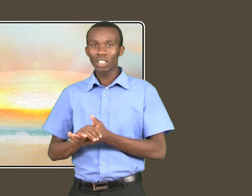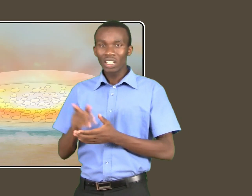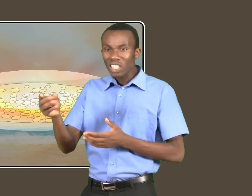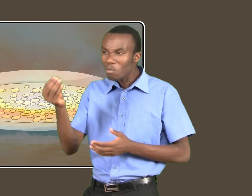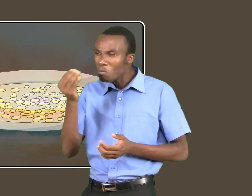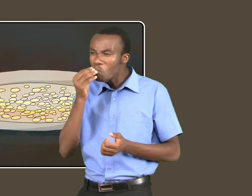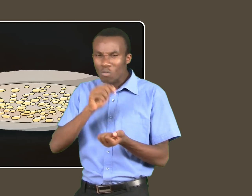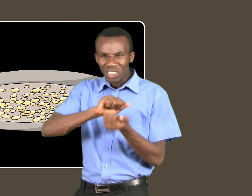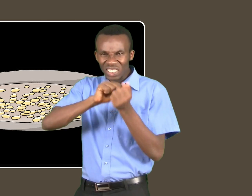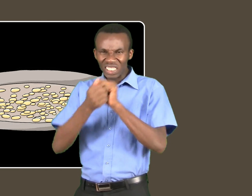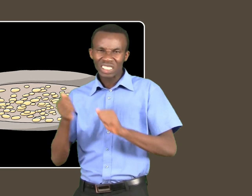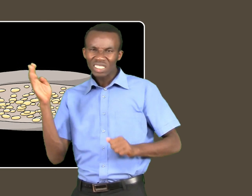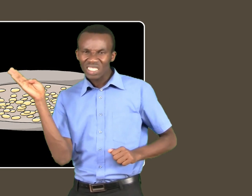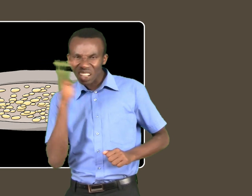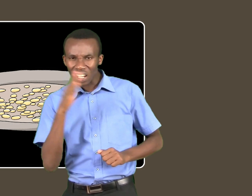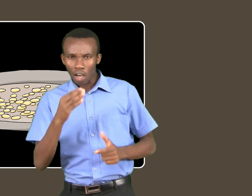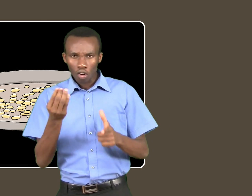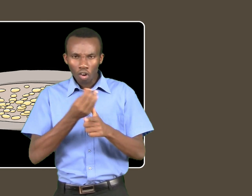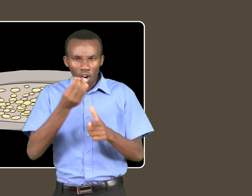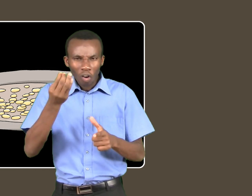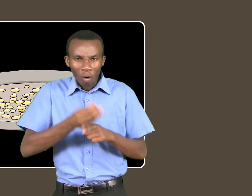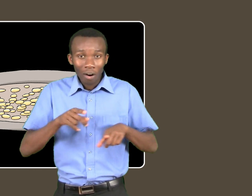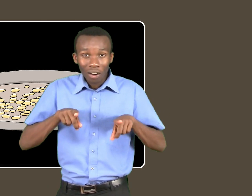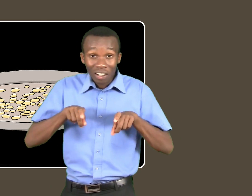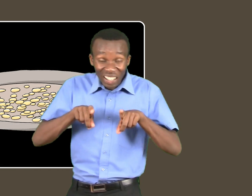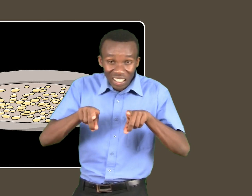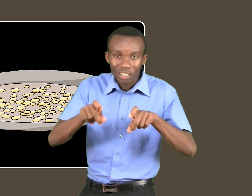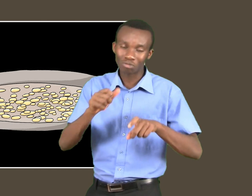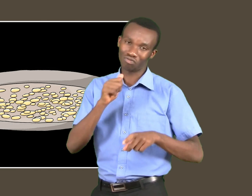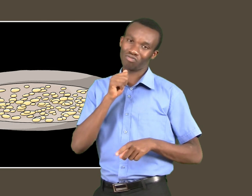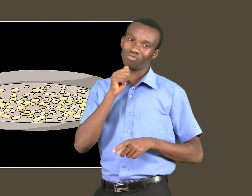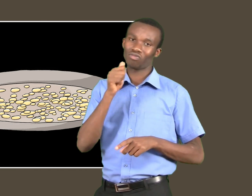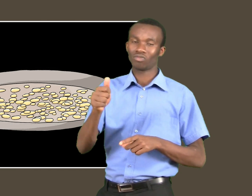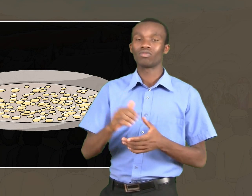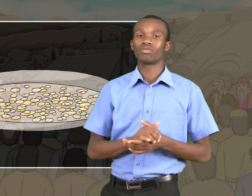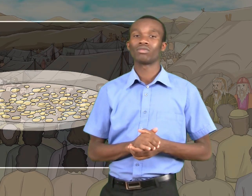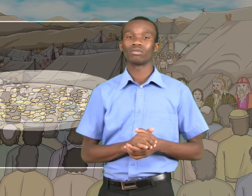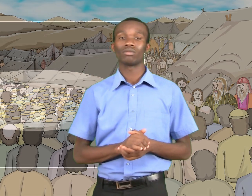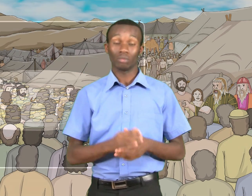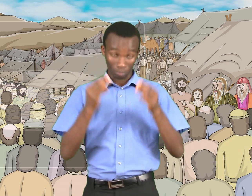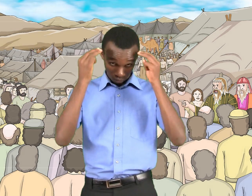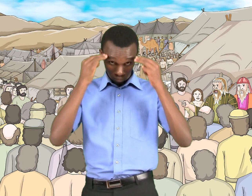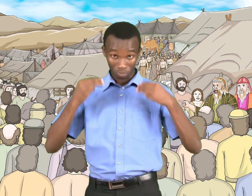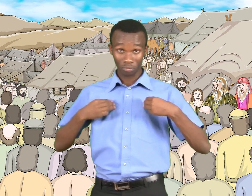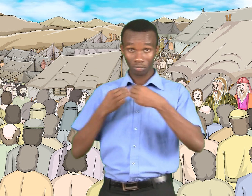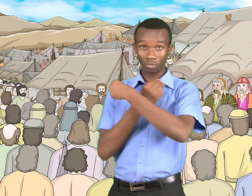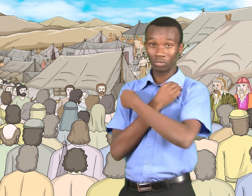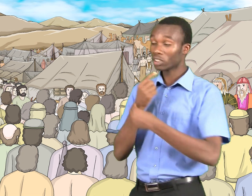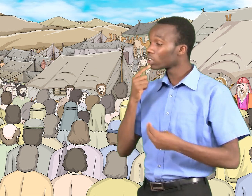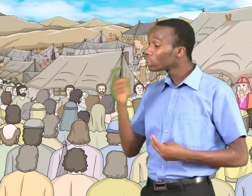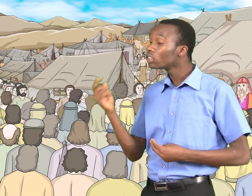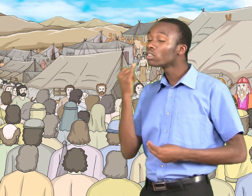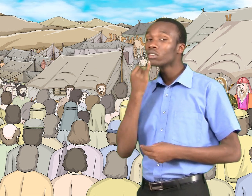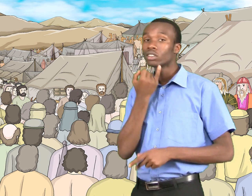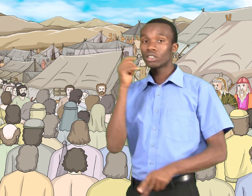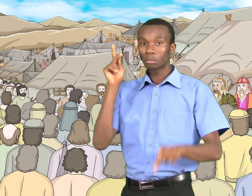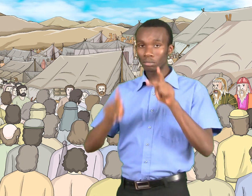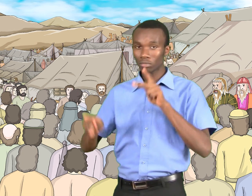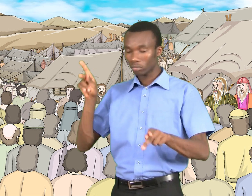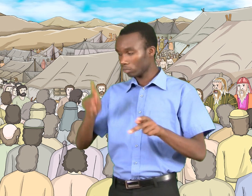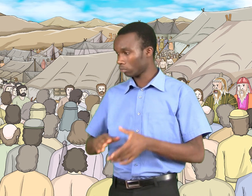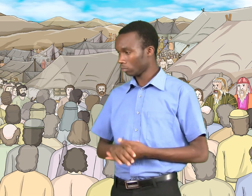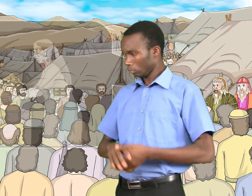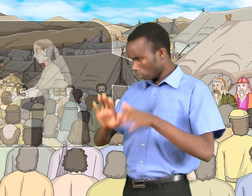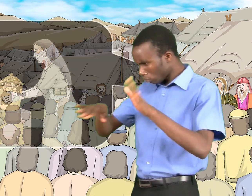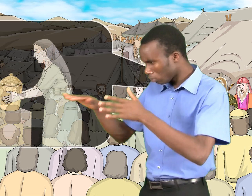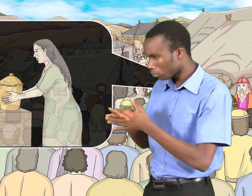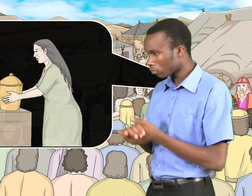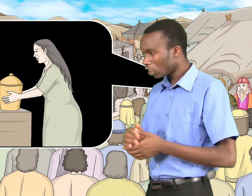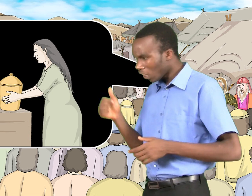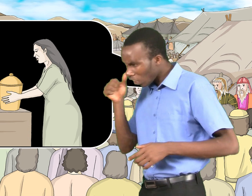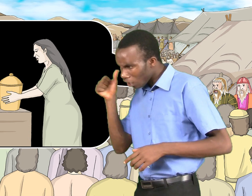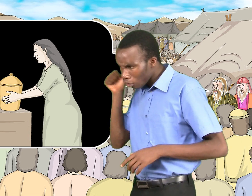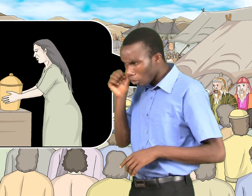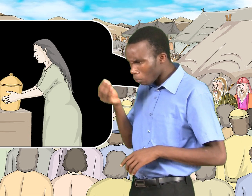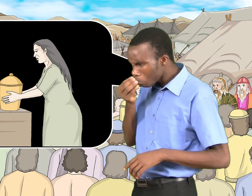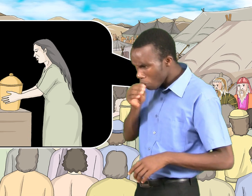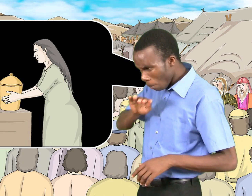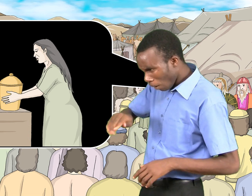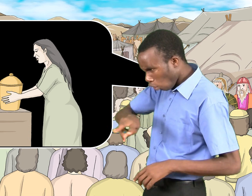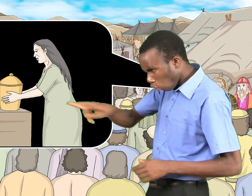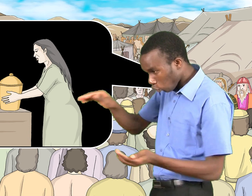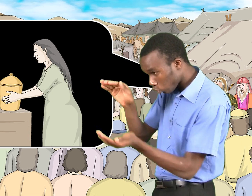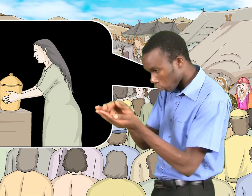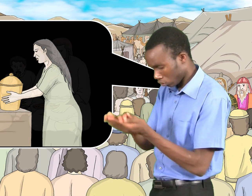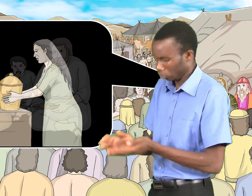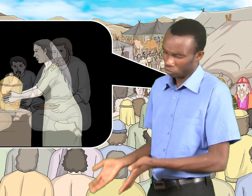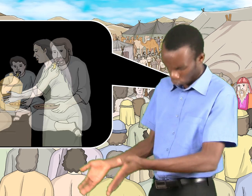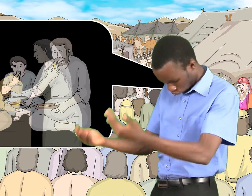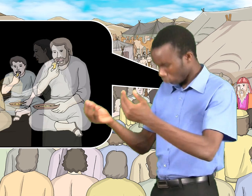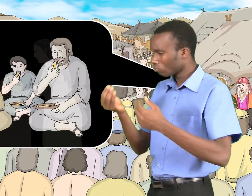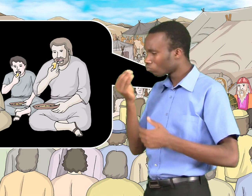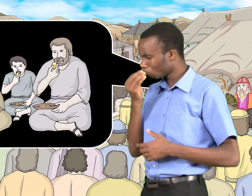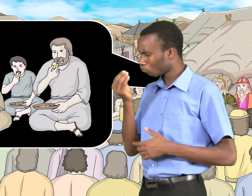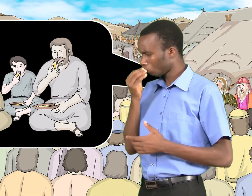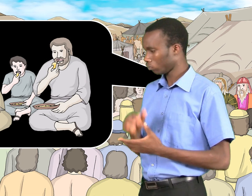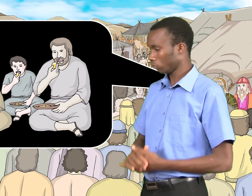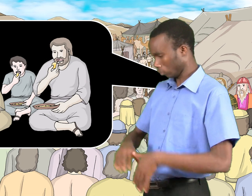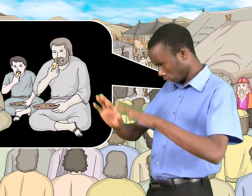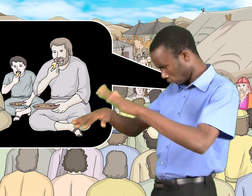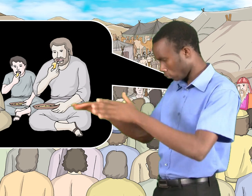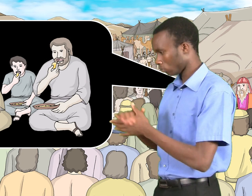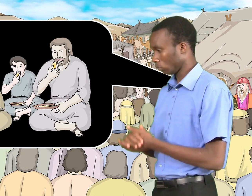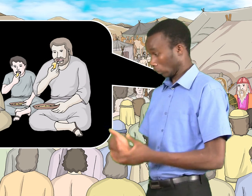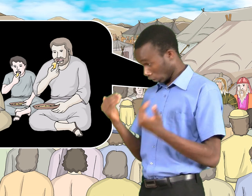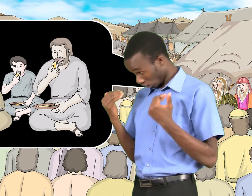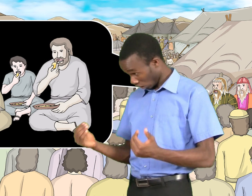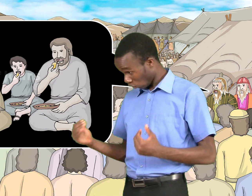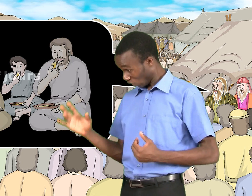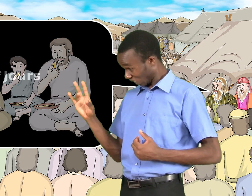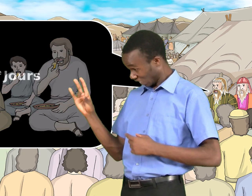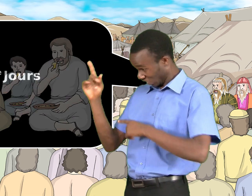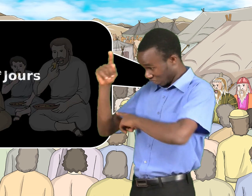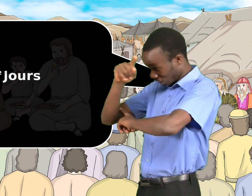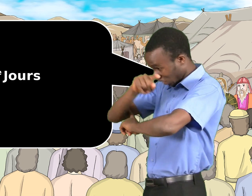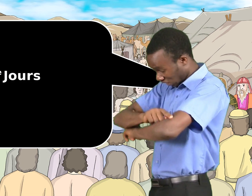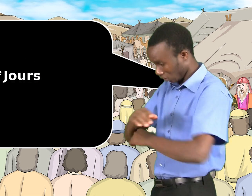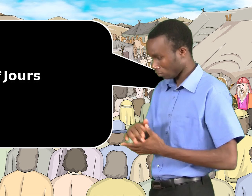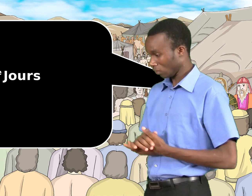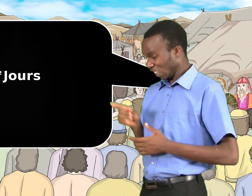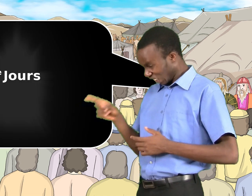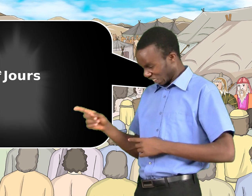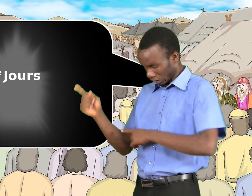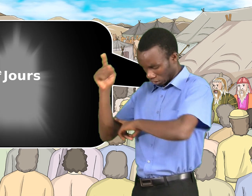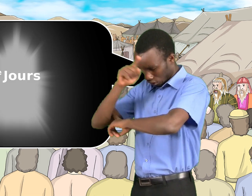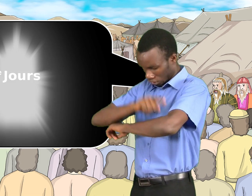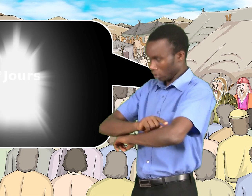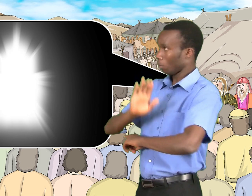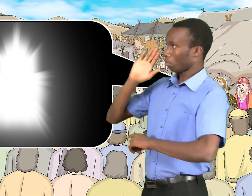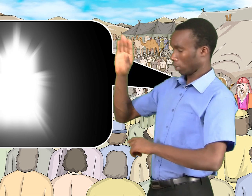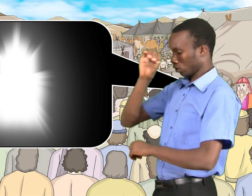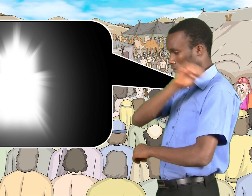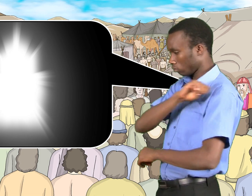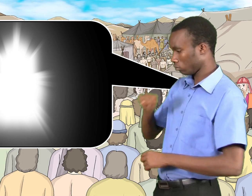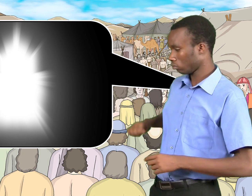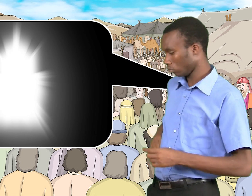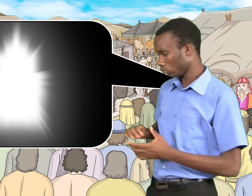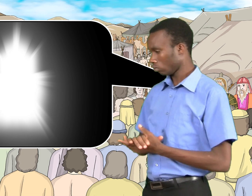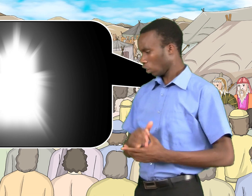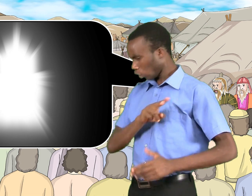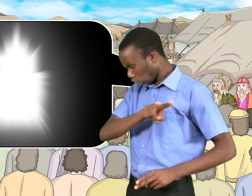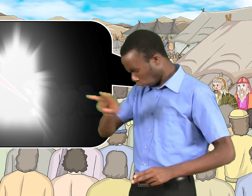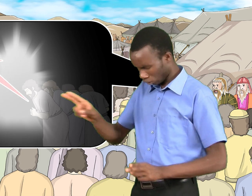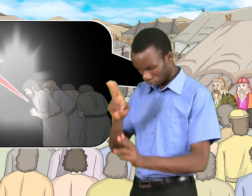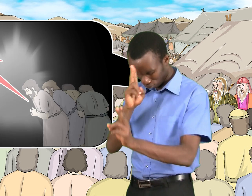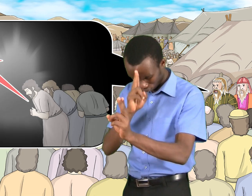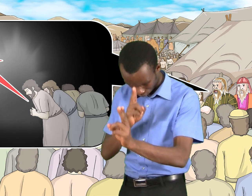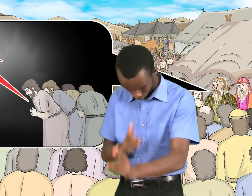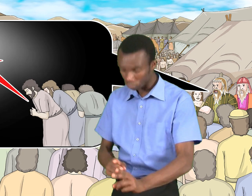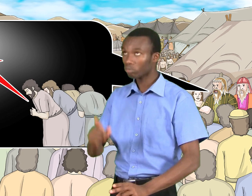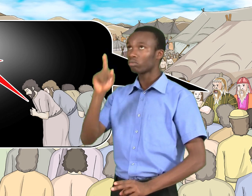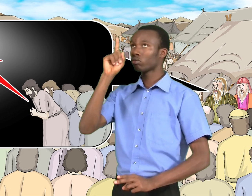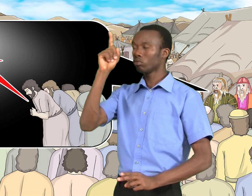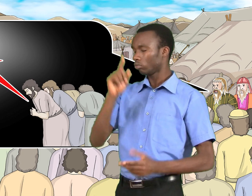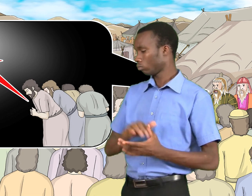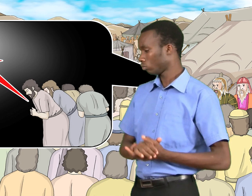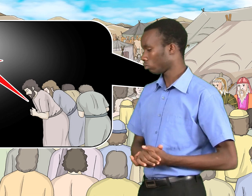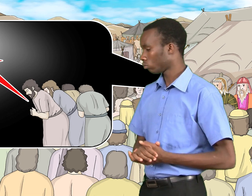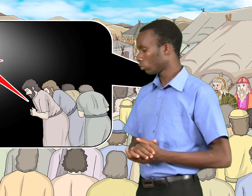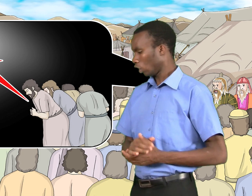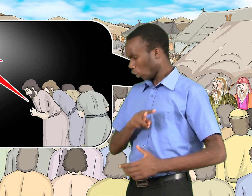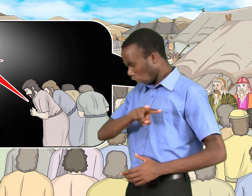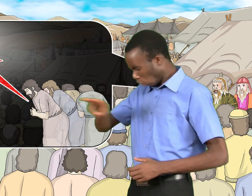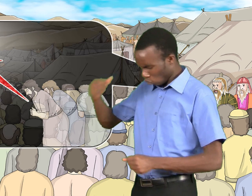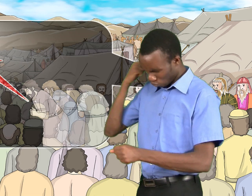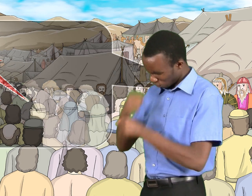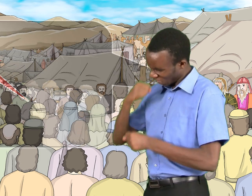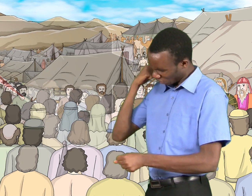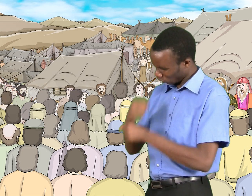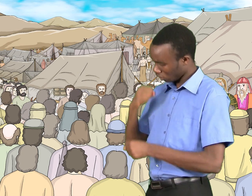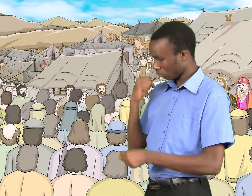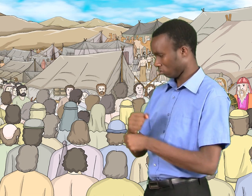“Eat it today,” Moses said, “because today is a Sabbath to the LORD.